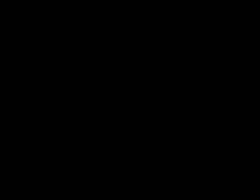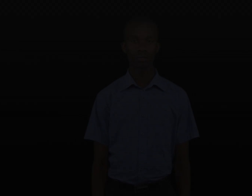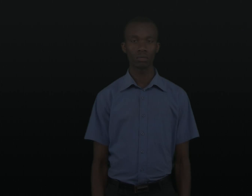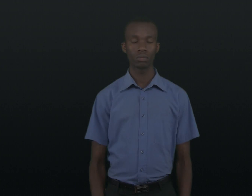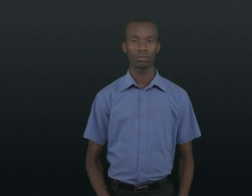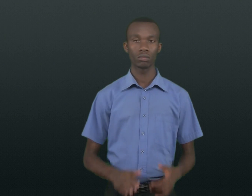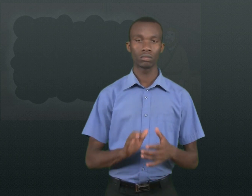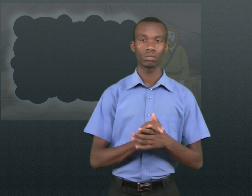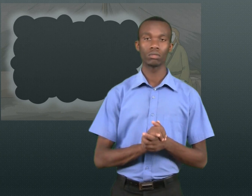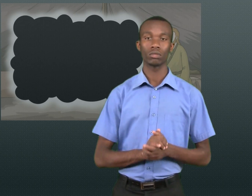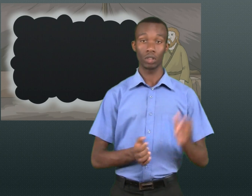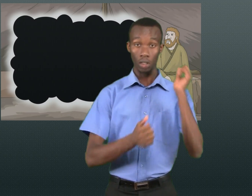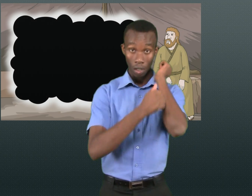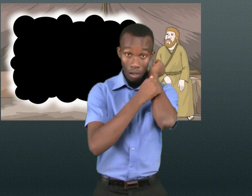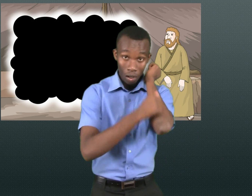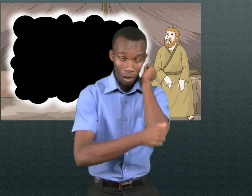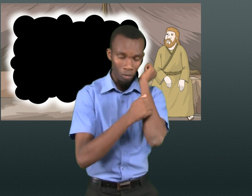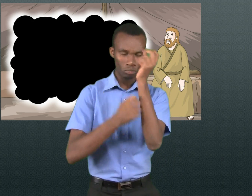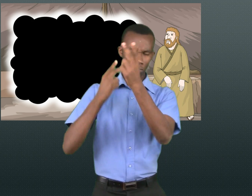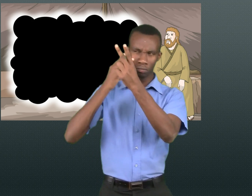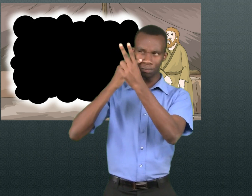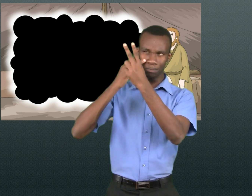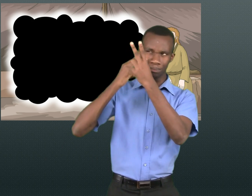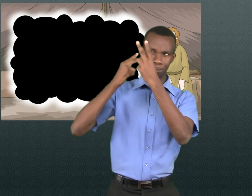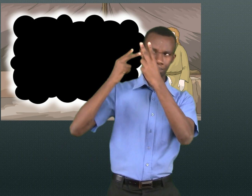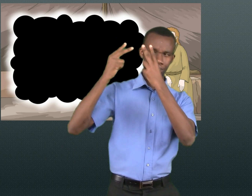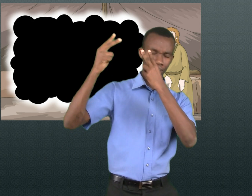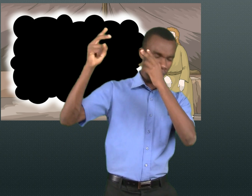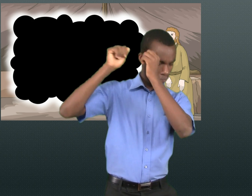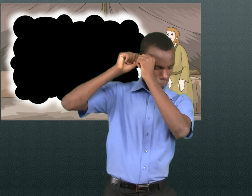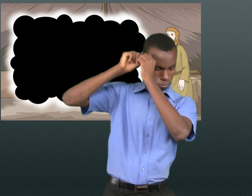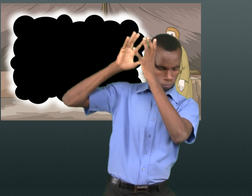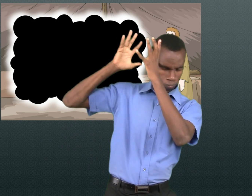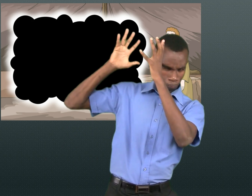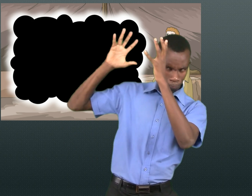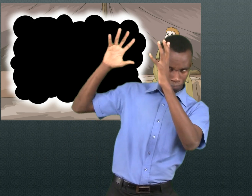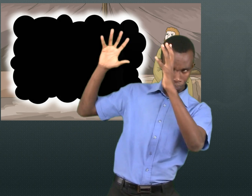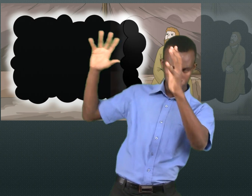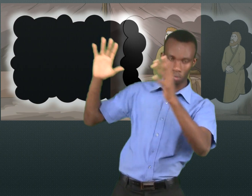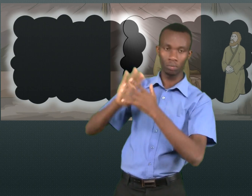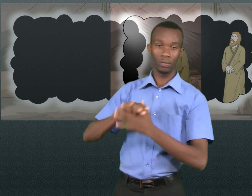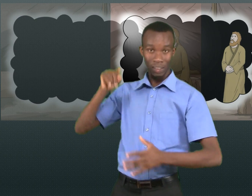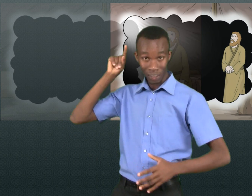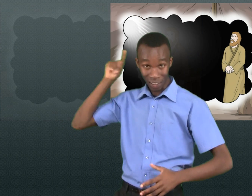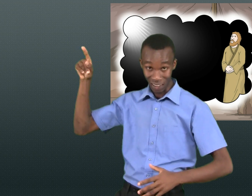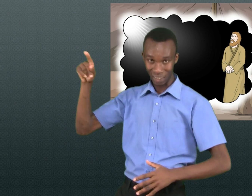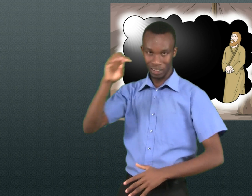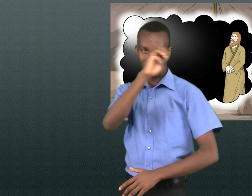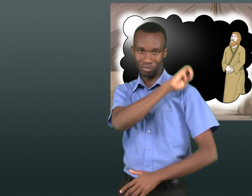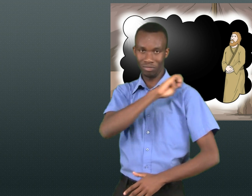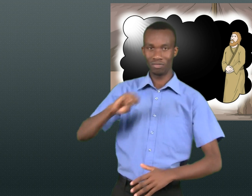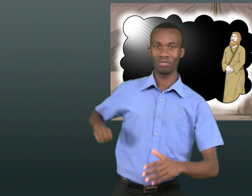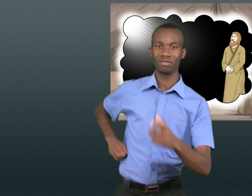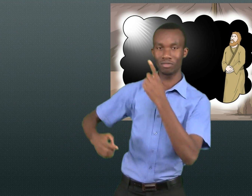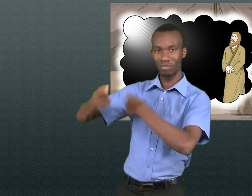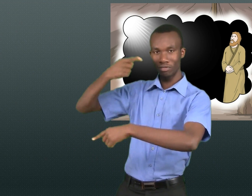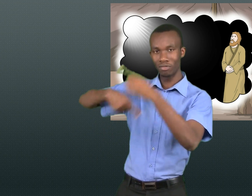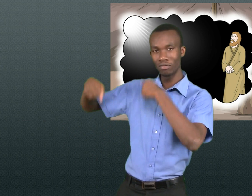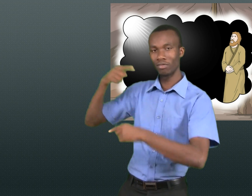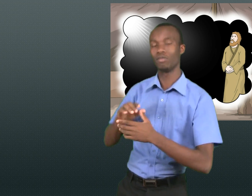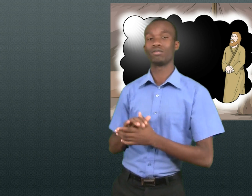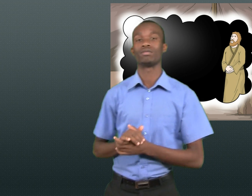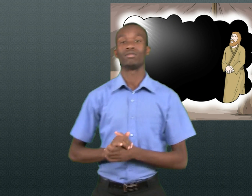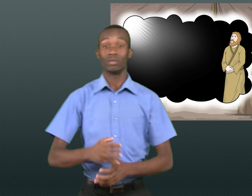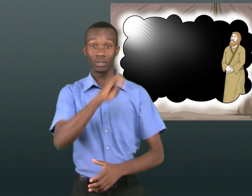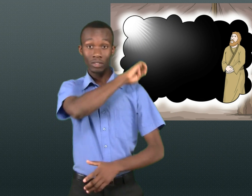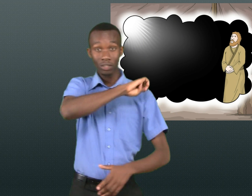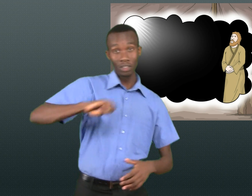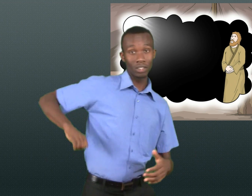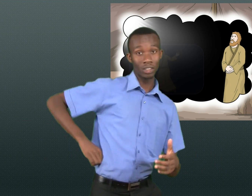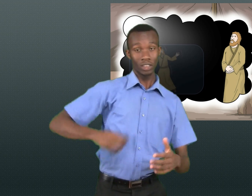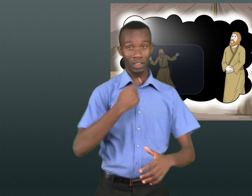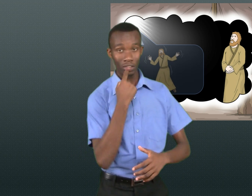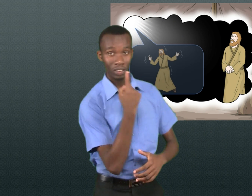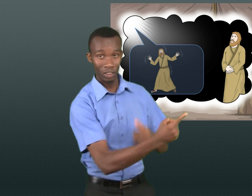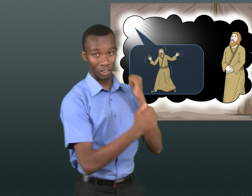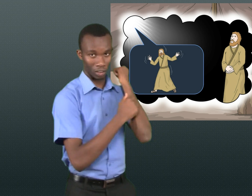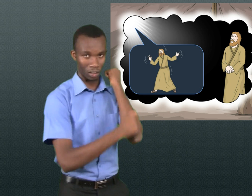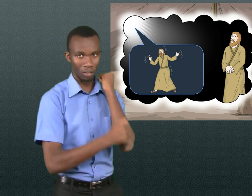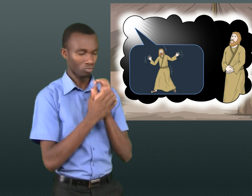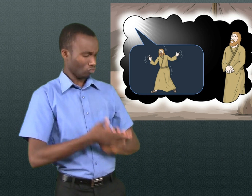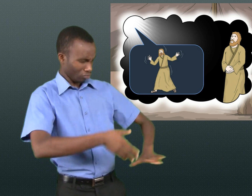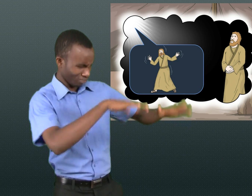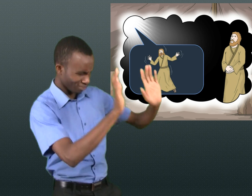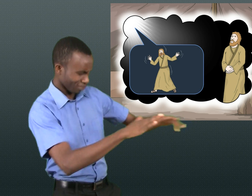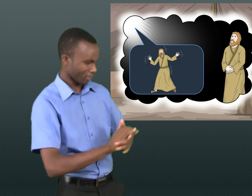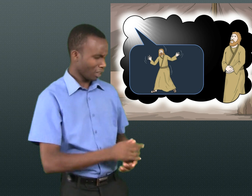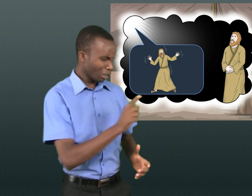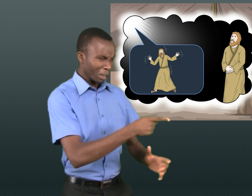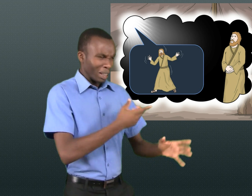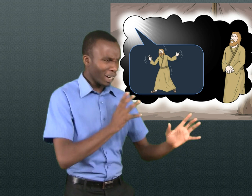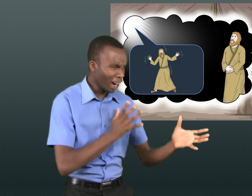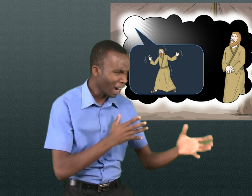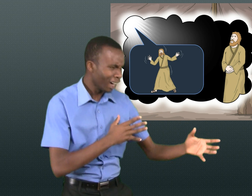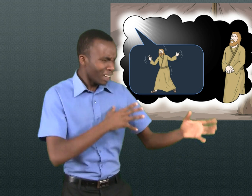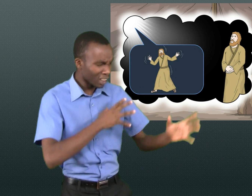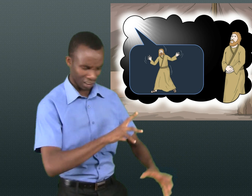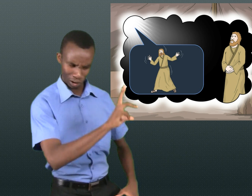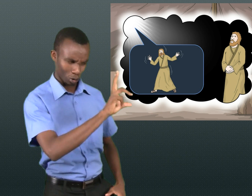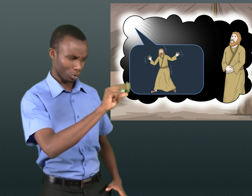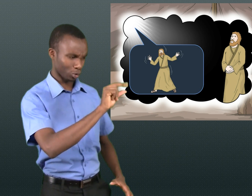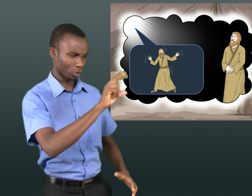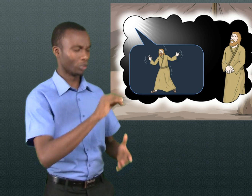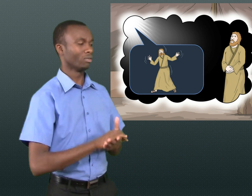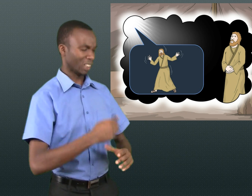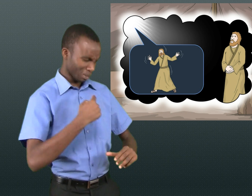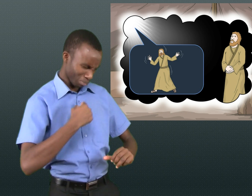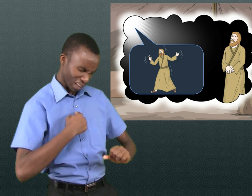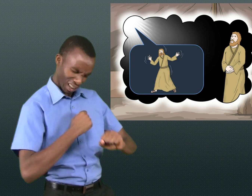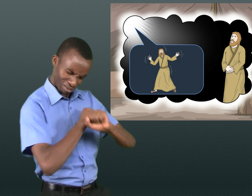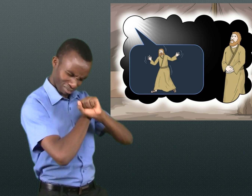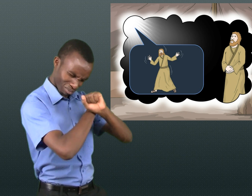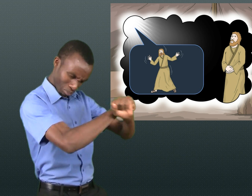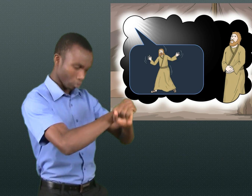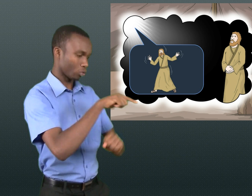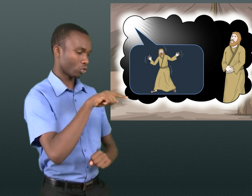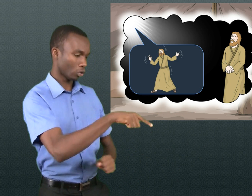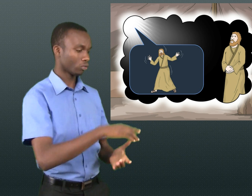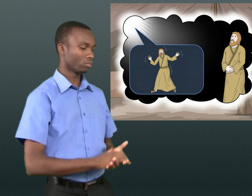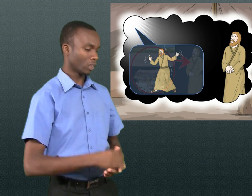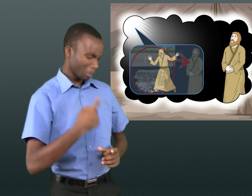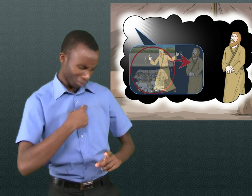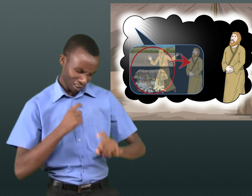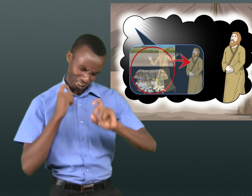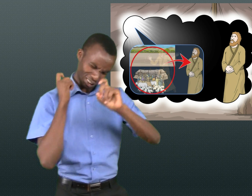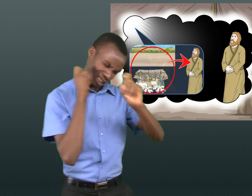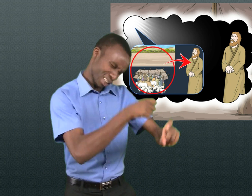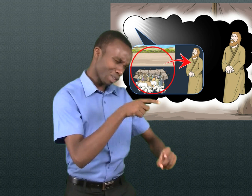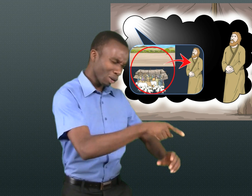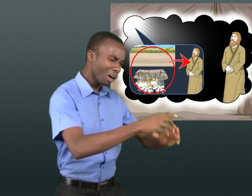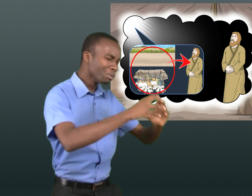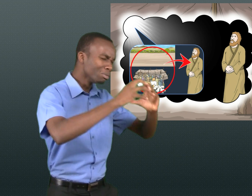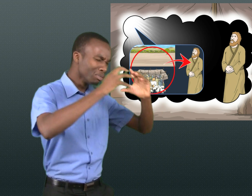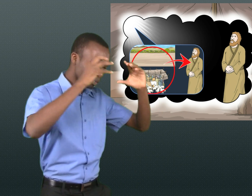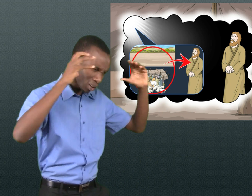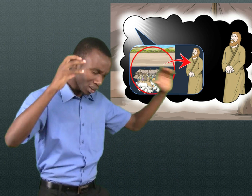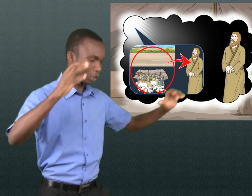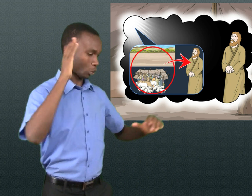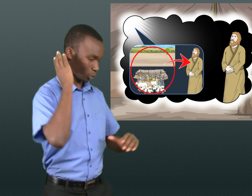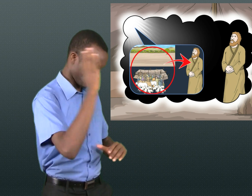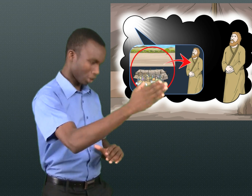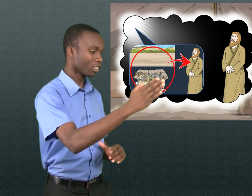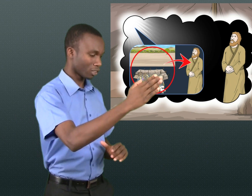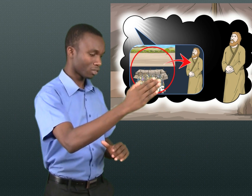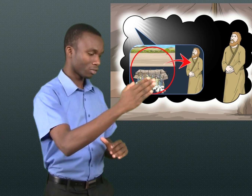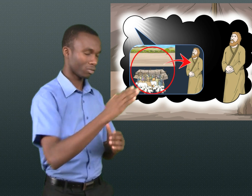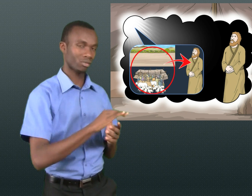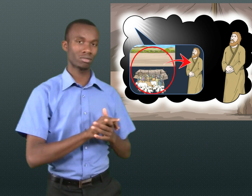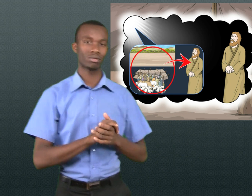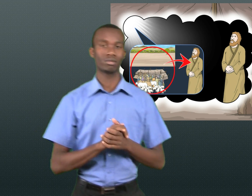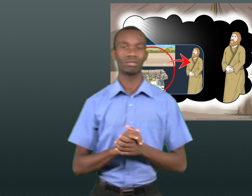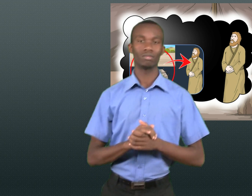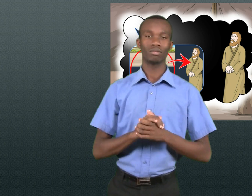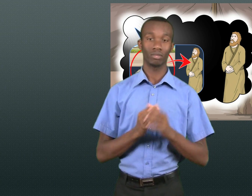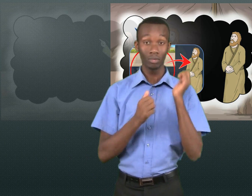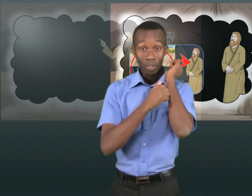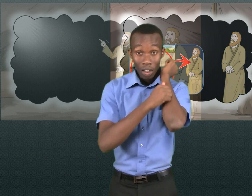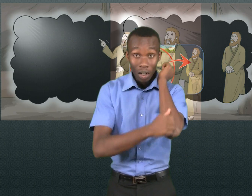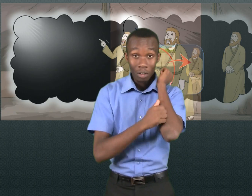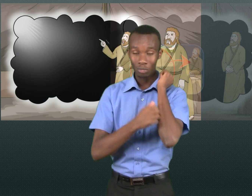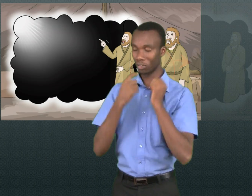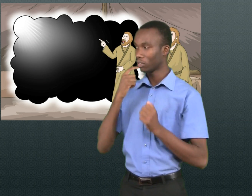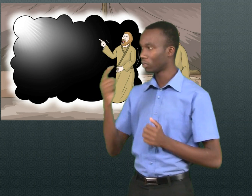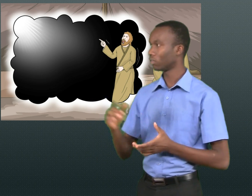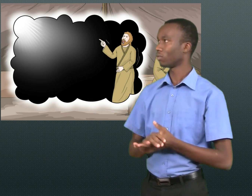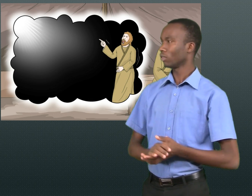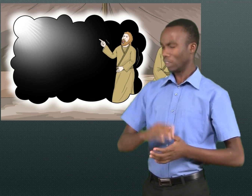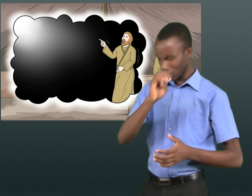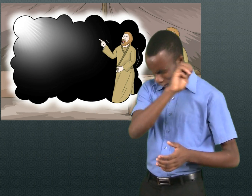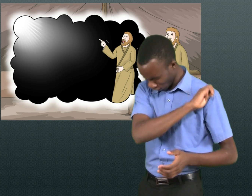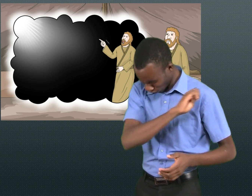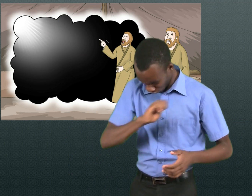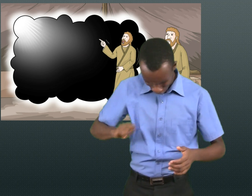After these events, the word of the LORD came to Abram in a vision: “Do not be afraid, Abram. I am your shield, your very great reward.”